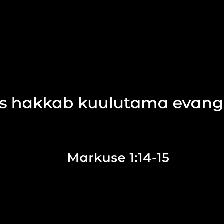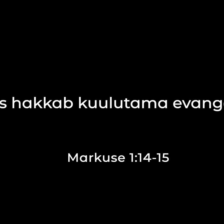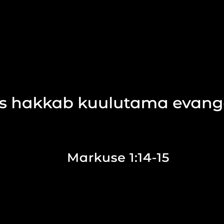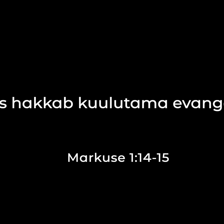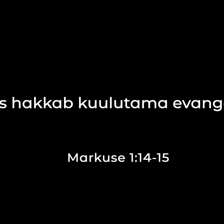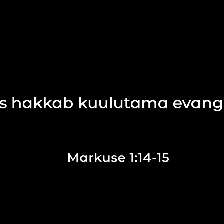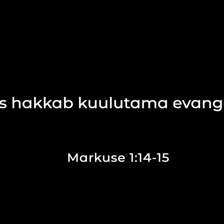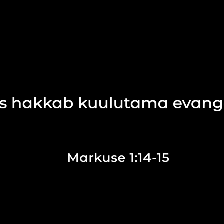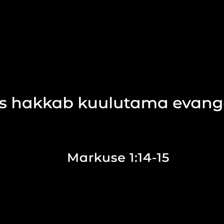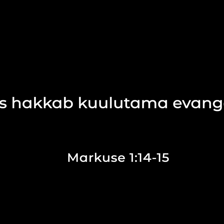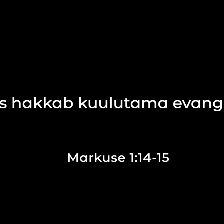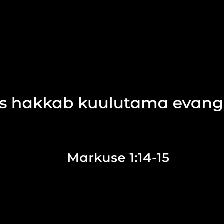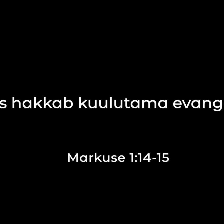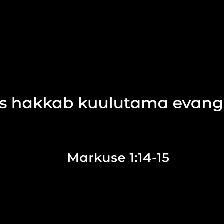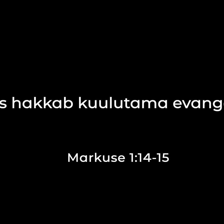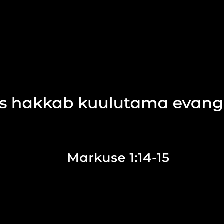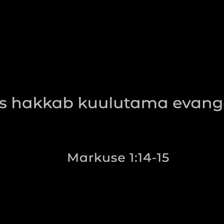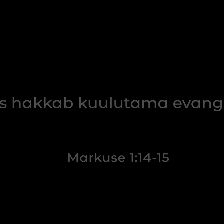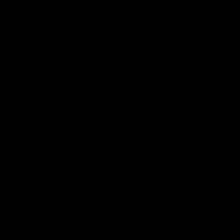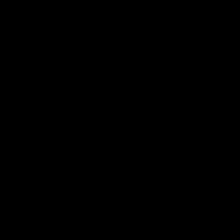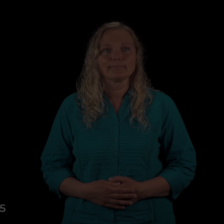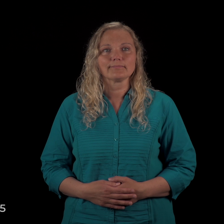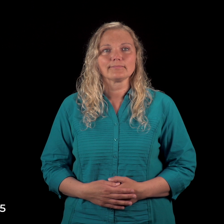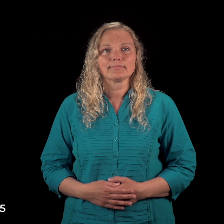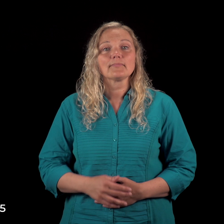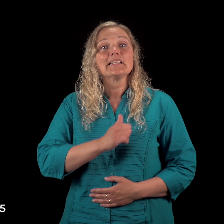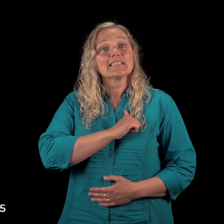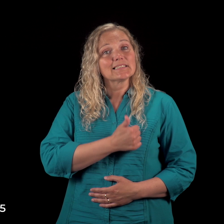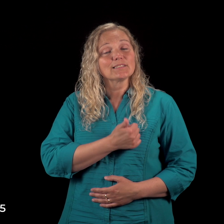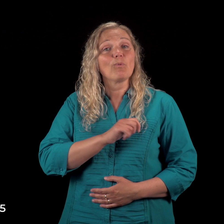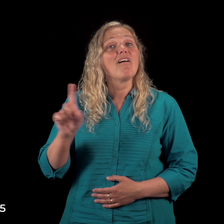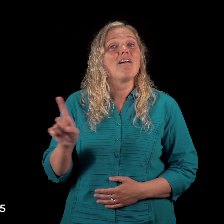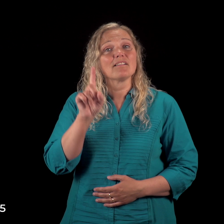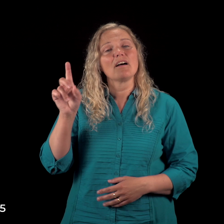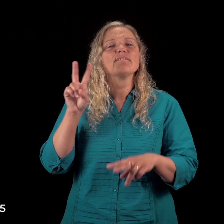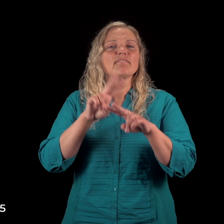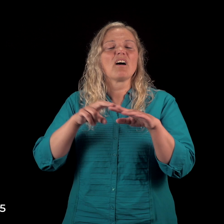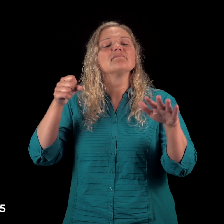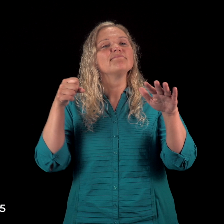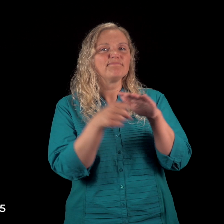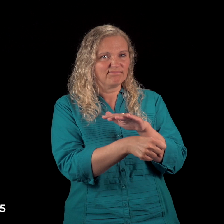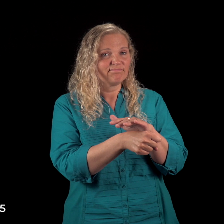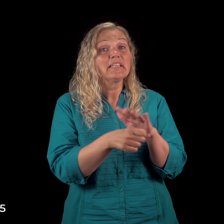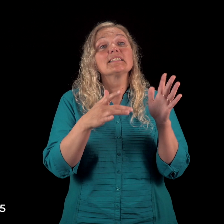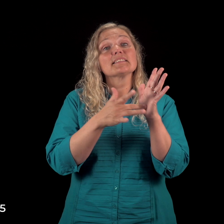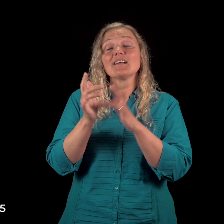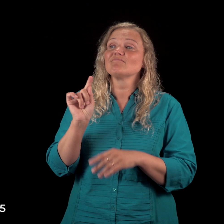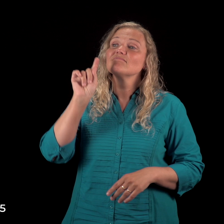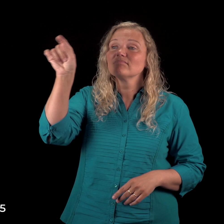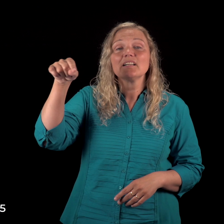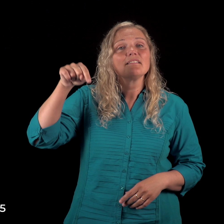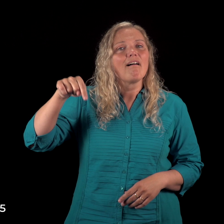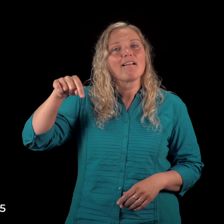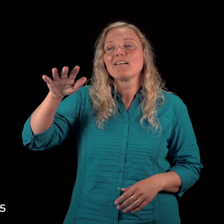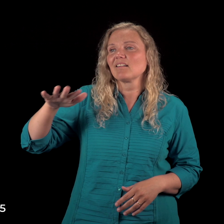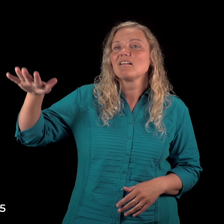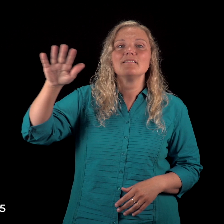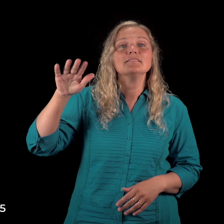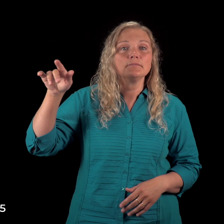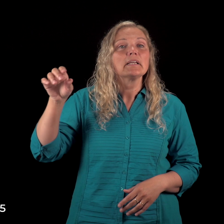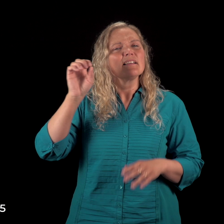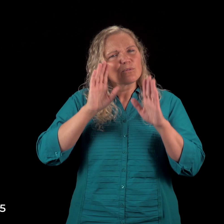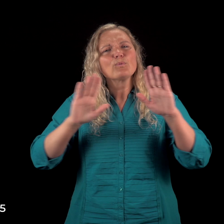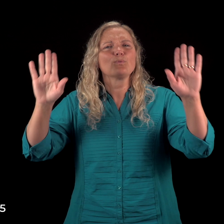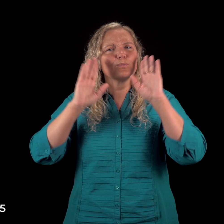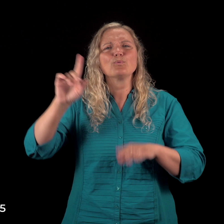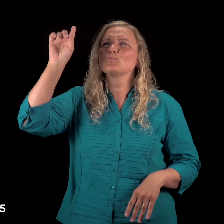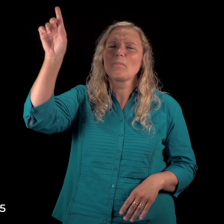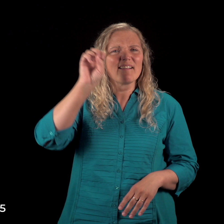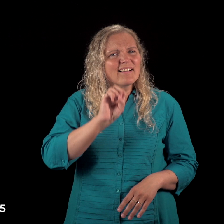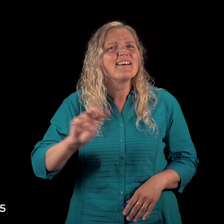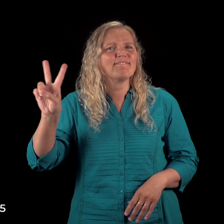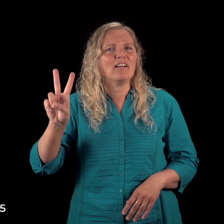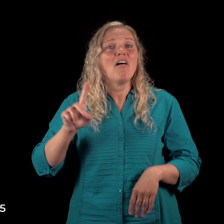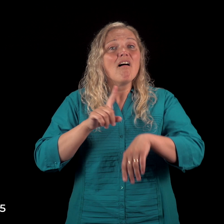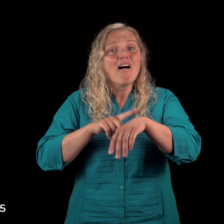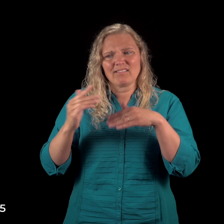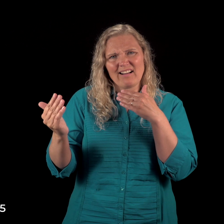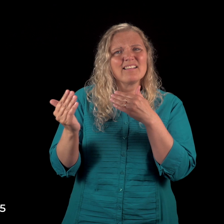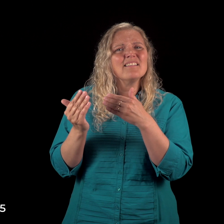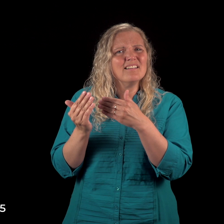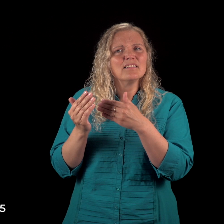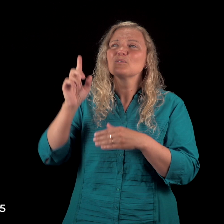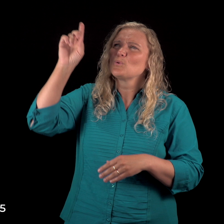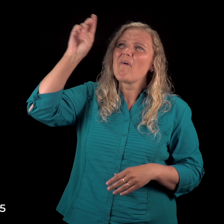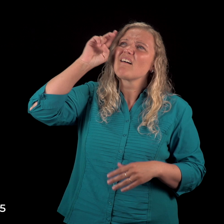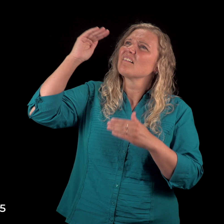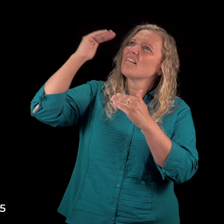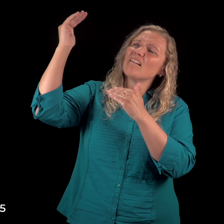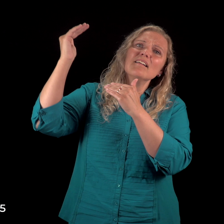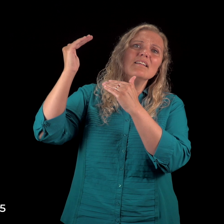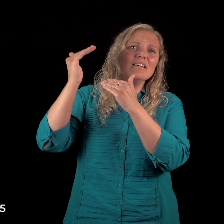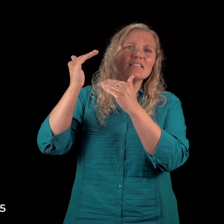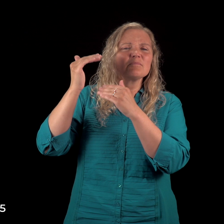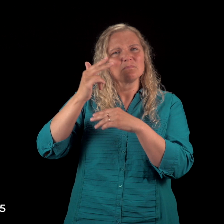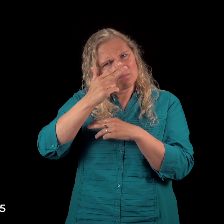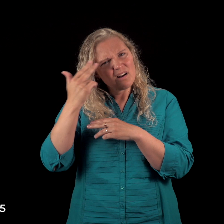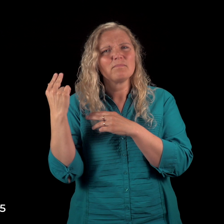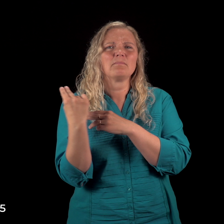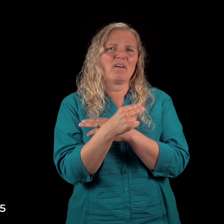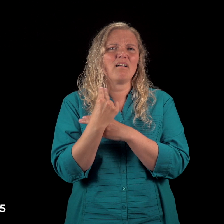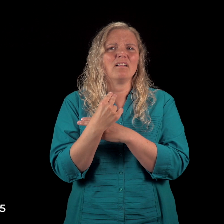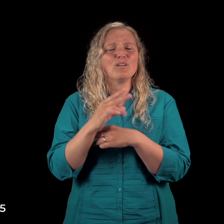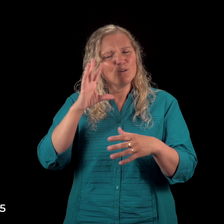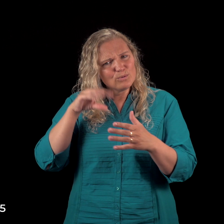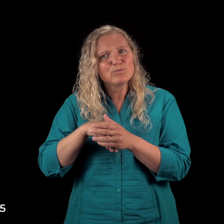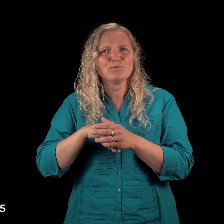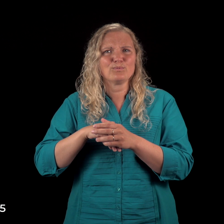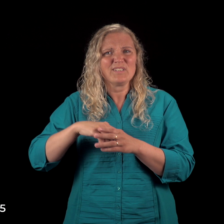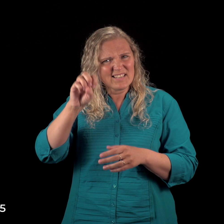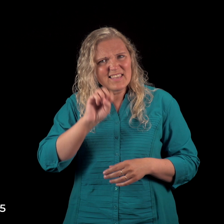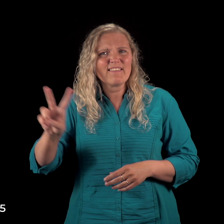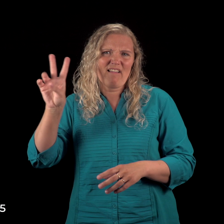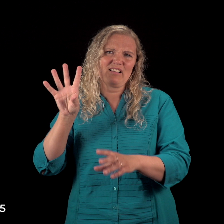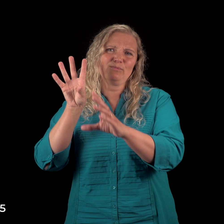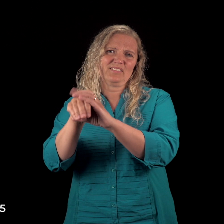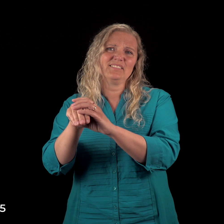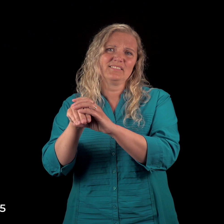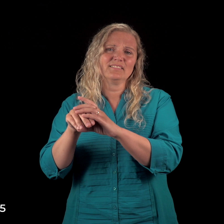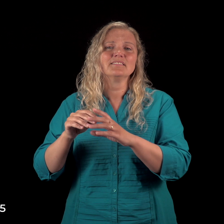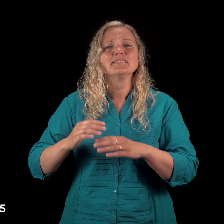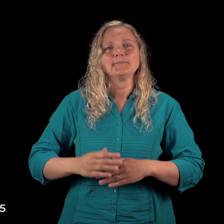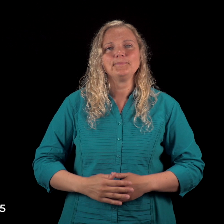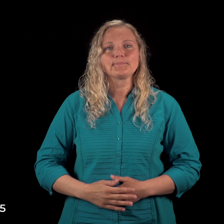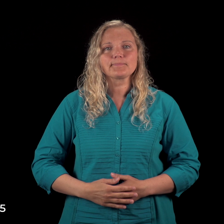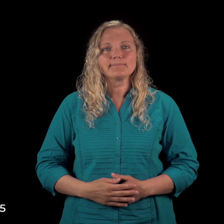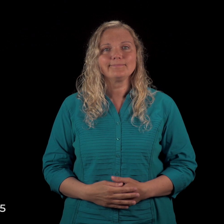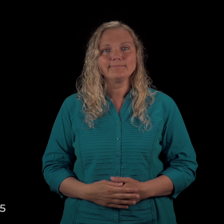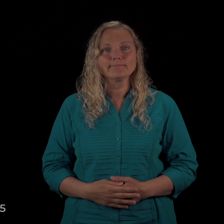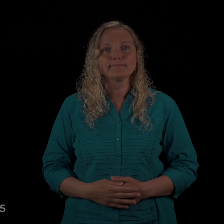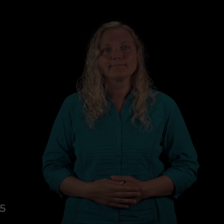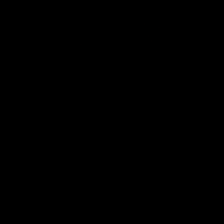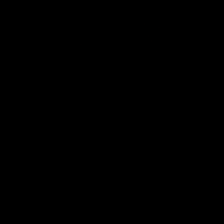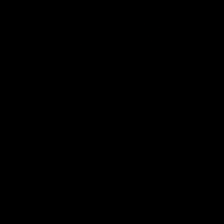After the arrest of John, Jesus went into Galilee and proclaimed the gospel of God. “The time is fulfilled,” He said, “and the kingdom of God is near. Repent and believe in the gospel!”